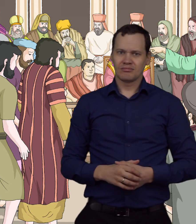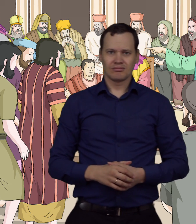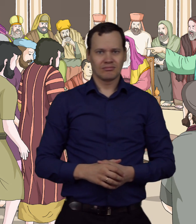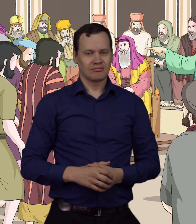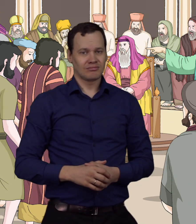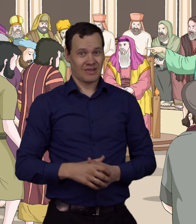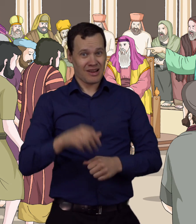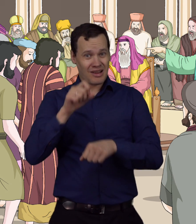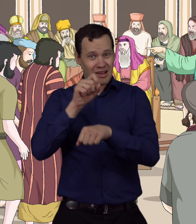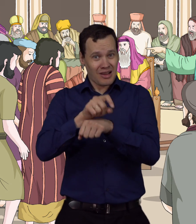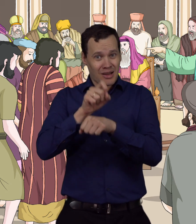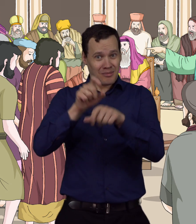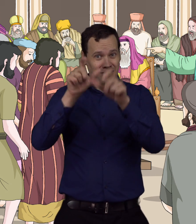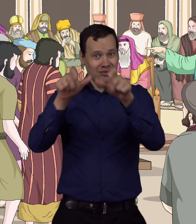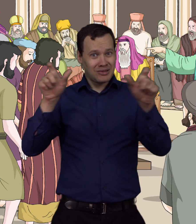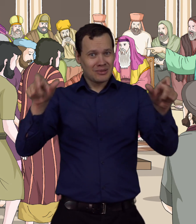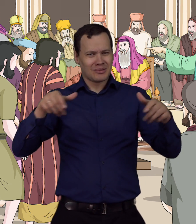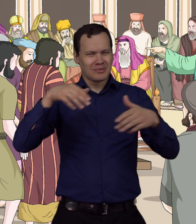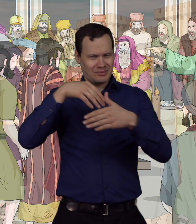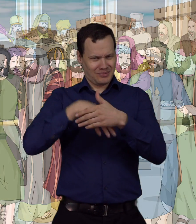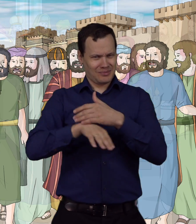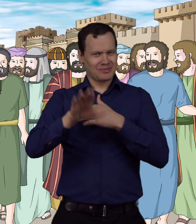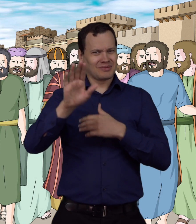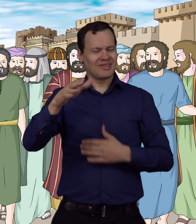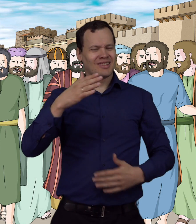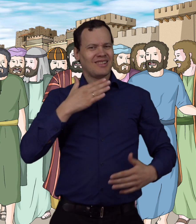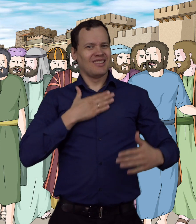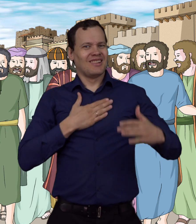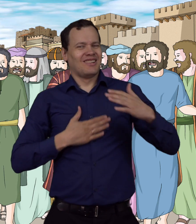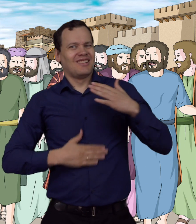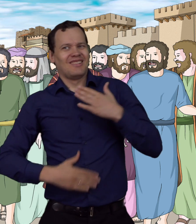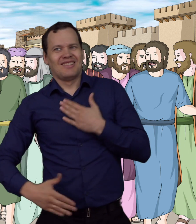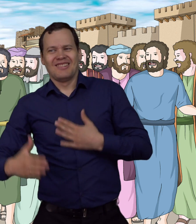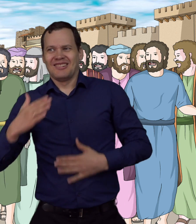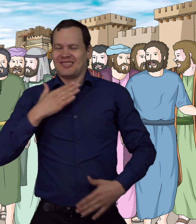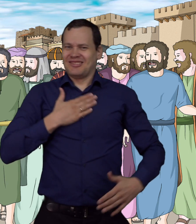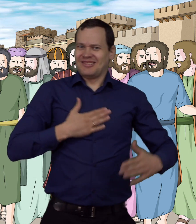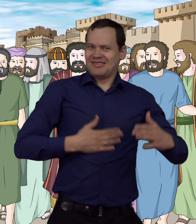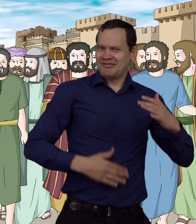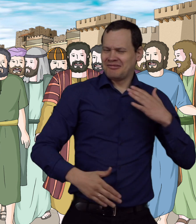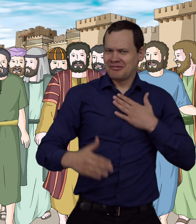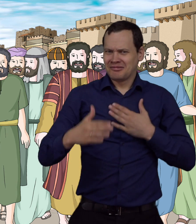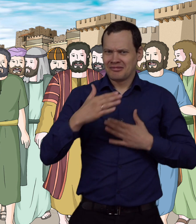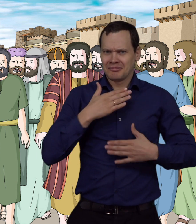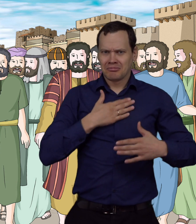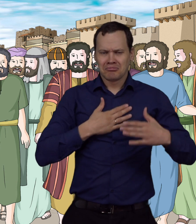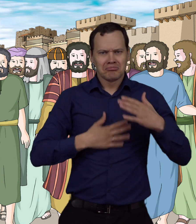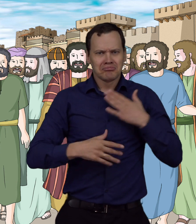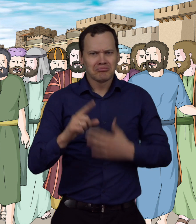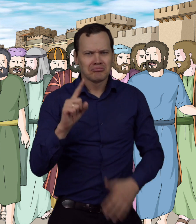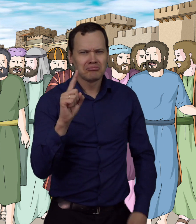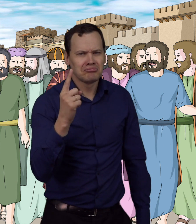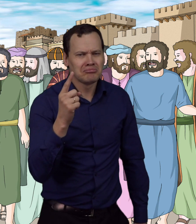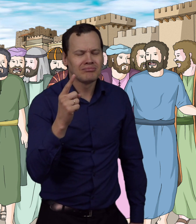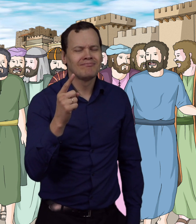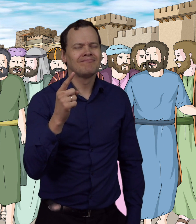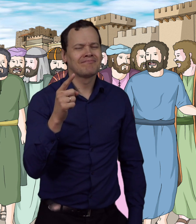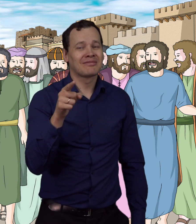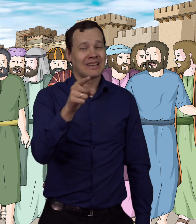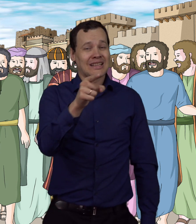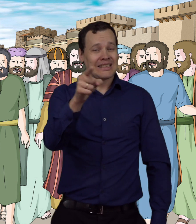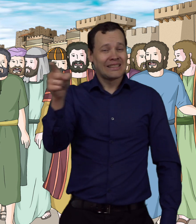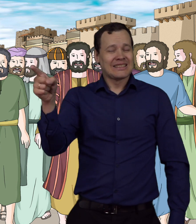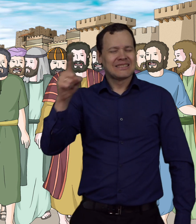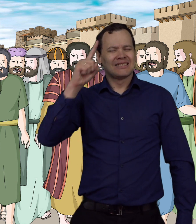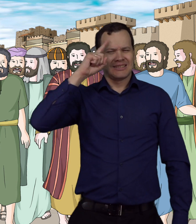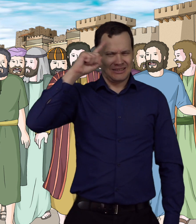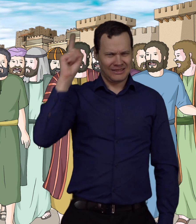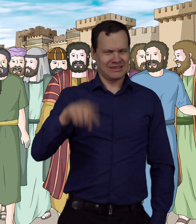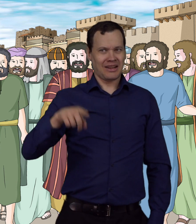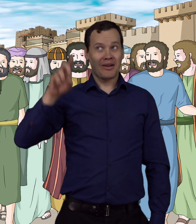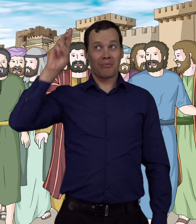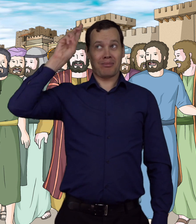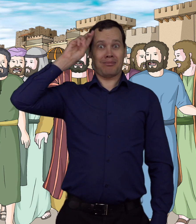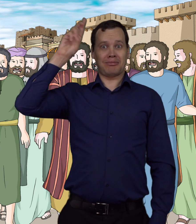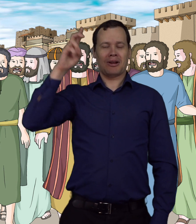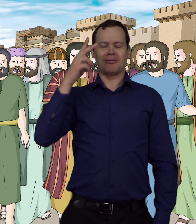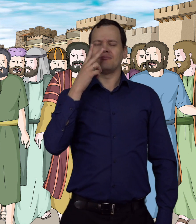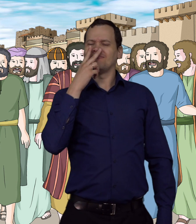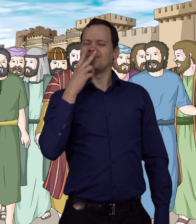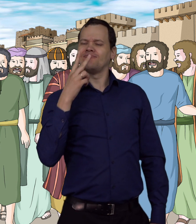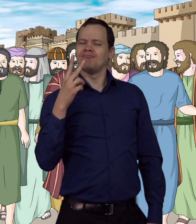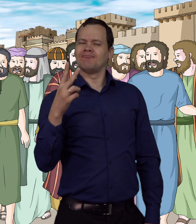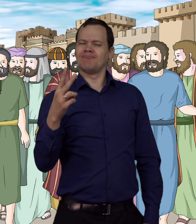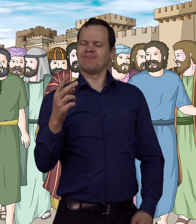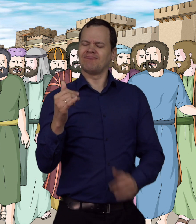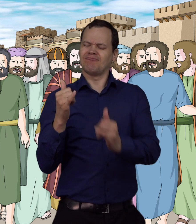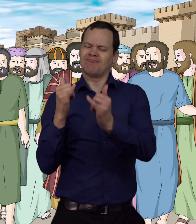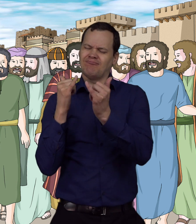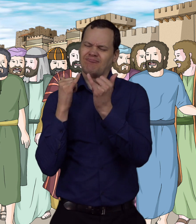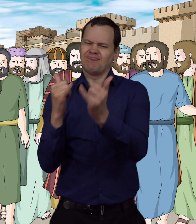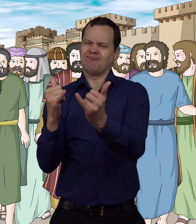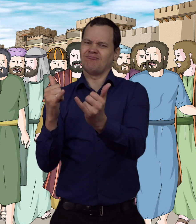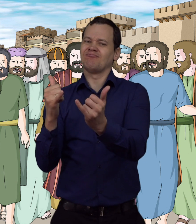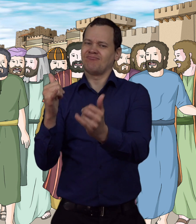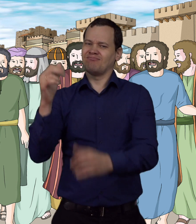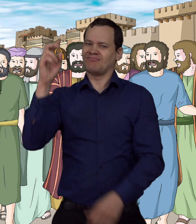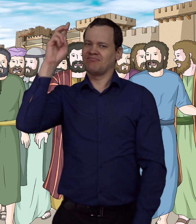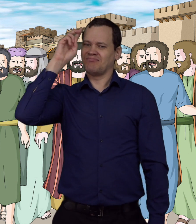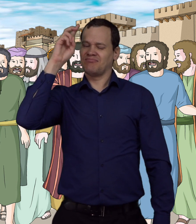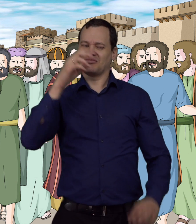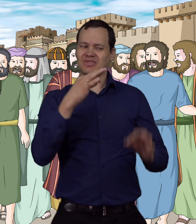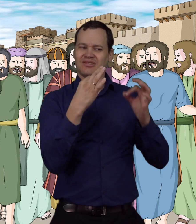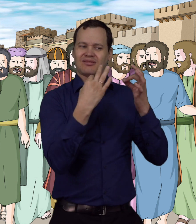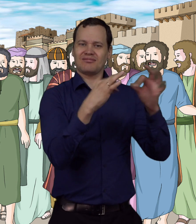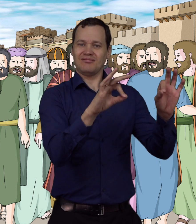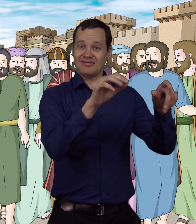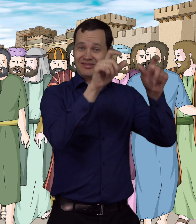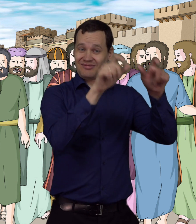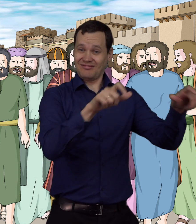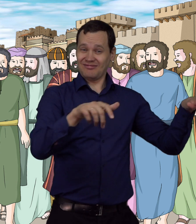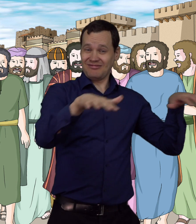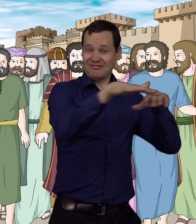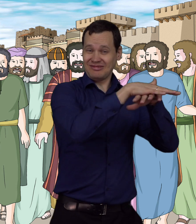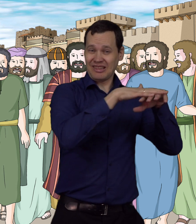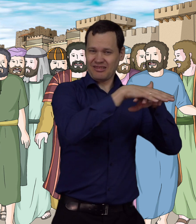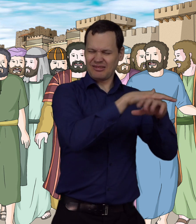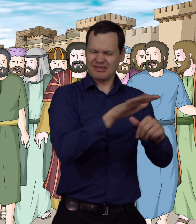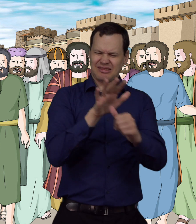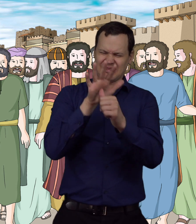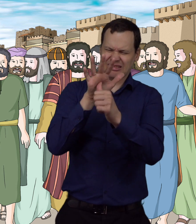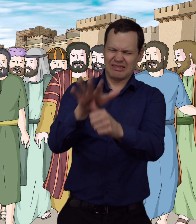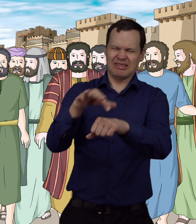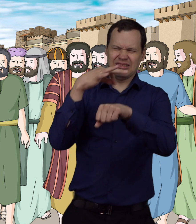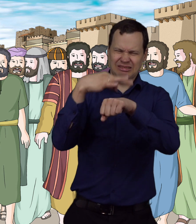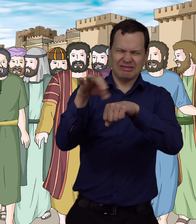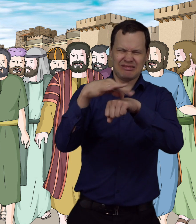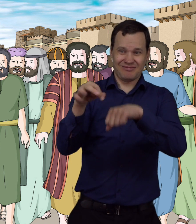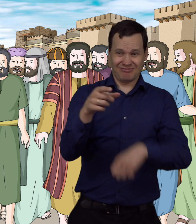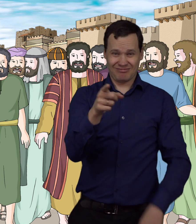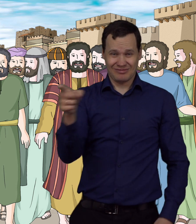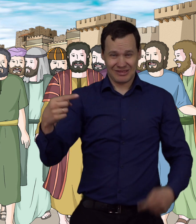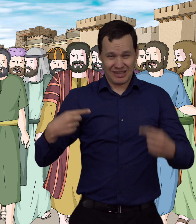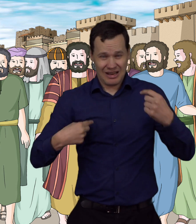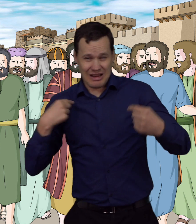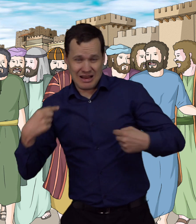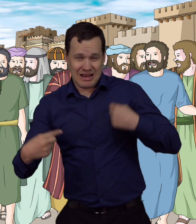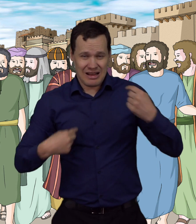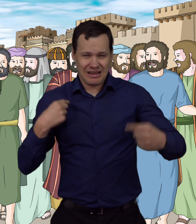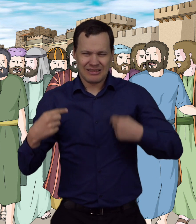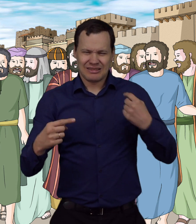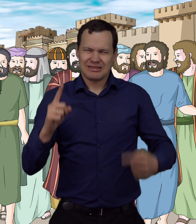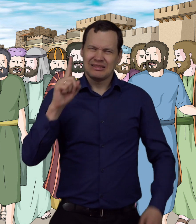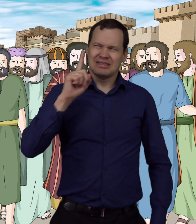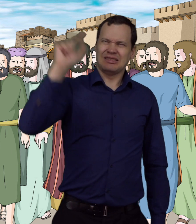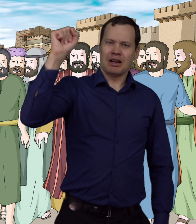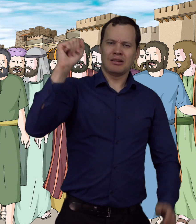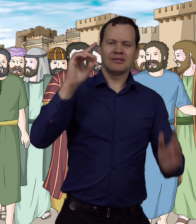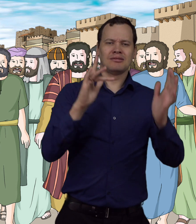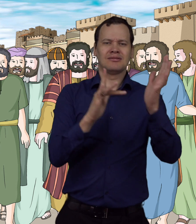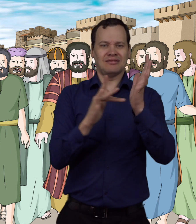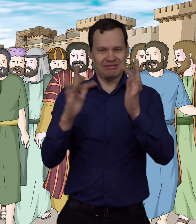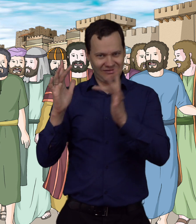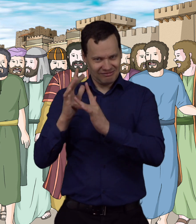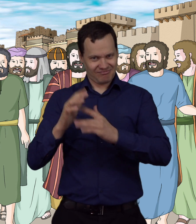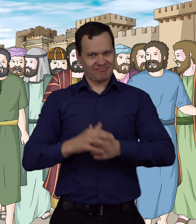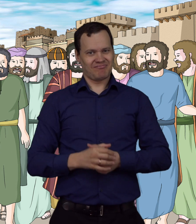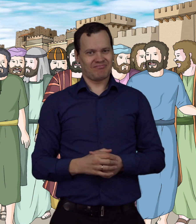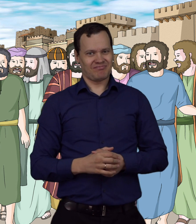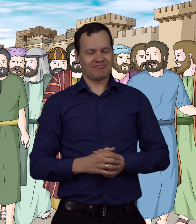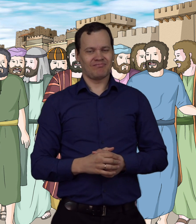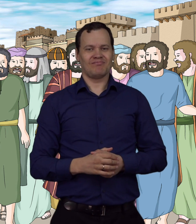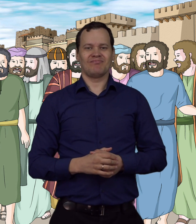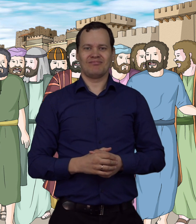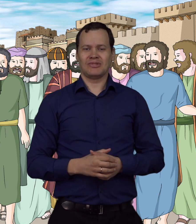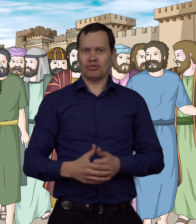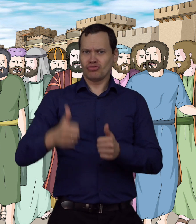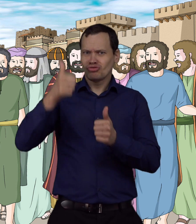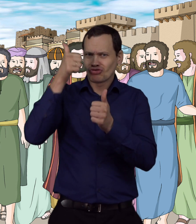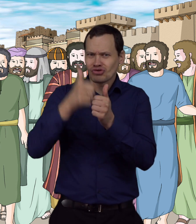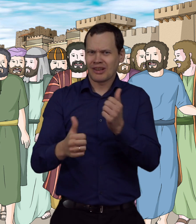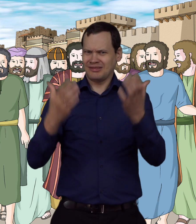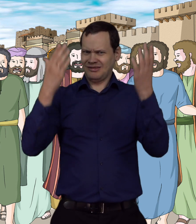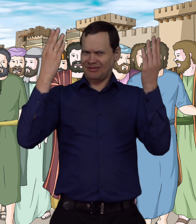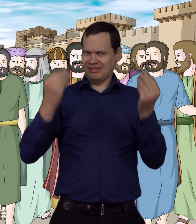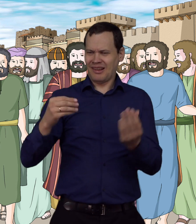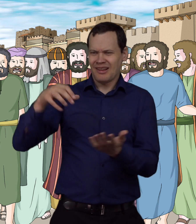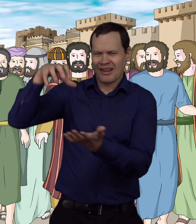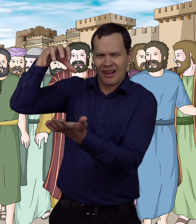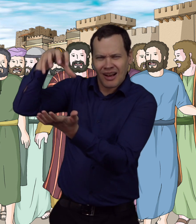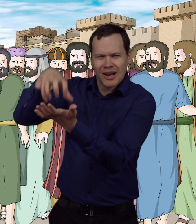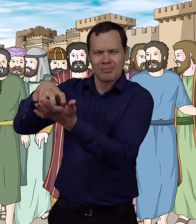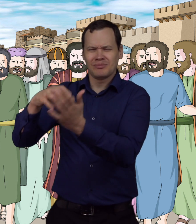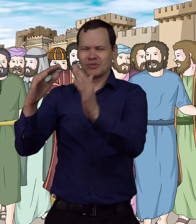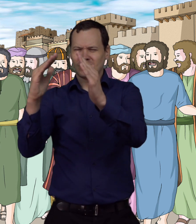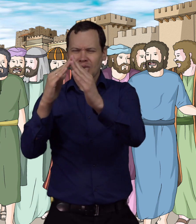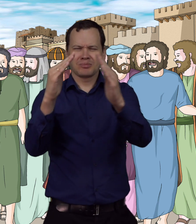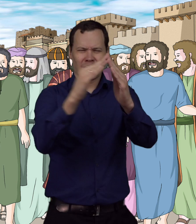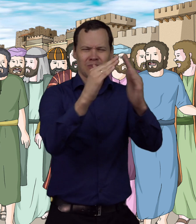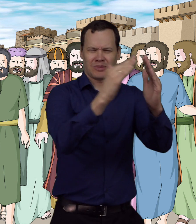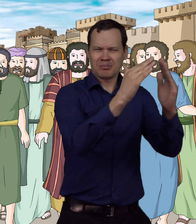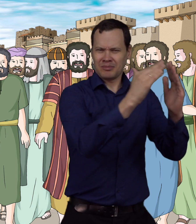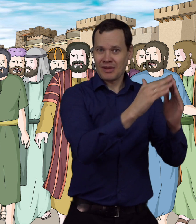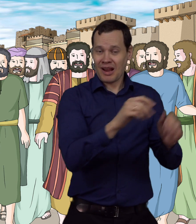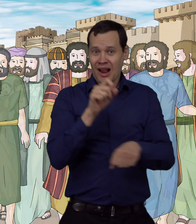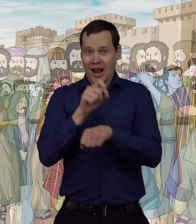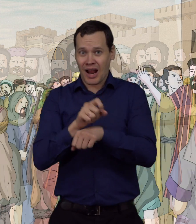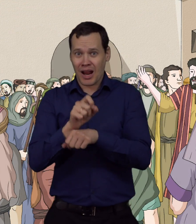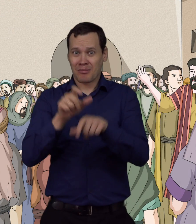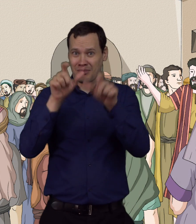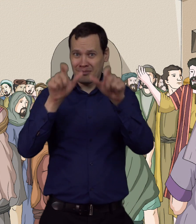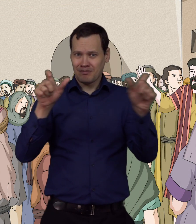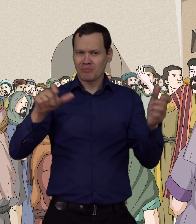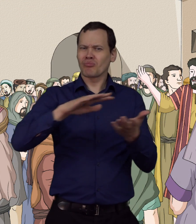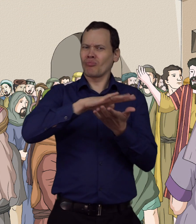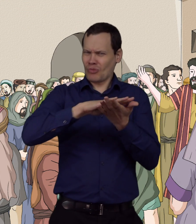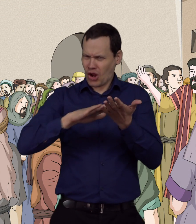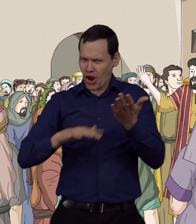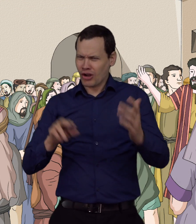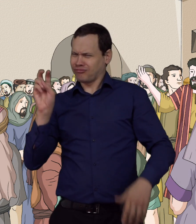The apostles left the Sanhedrin, rejoicing that they had been counted worthy of suffering disgrace for the Name.